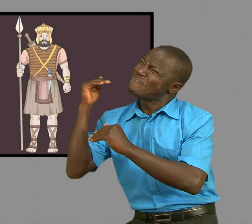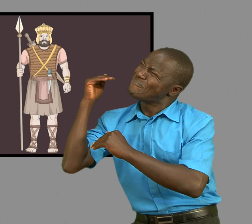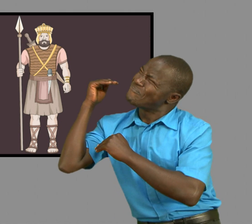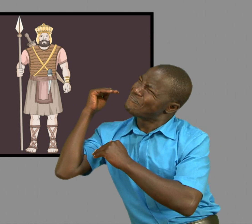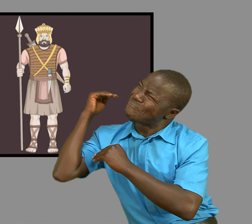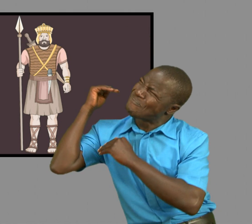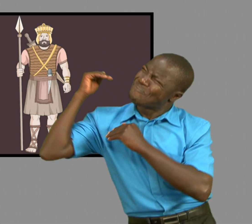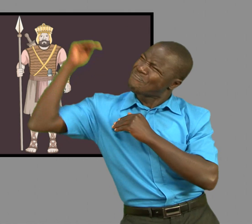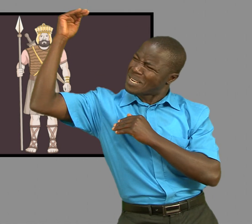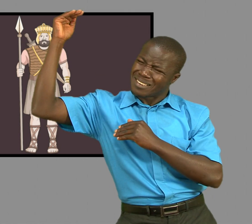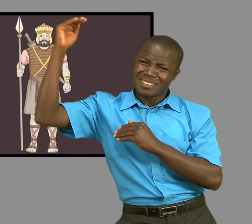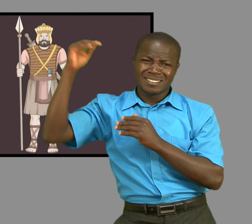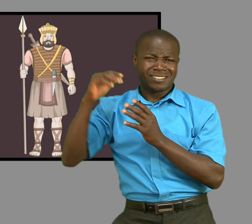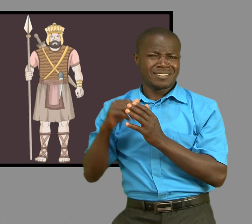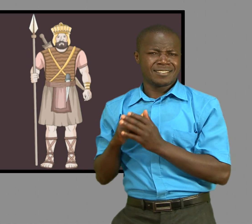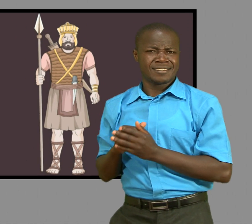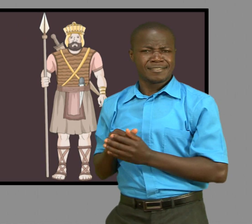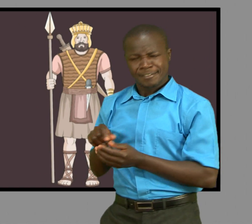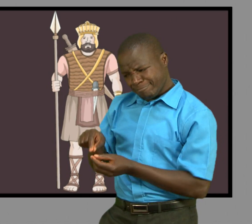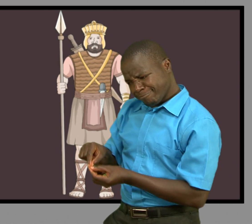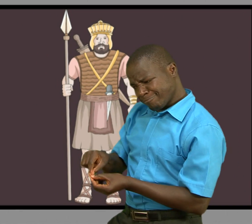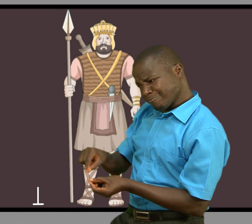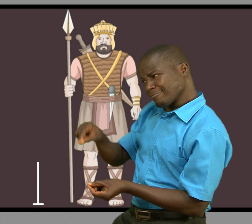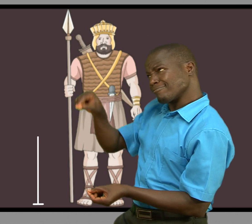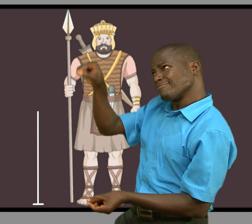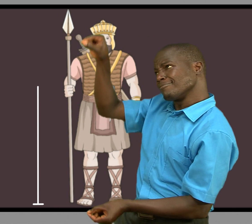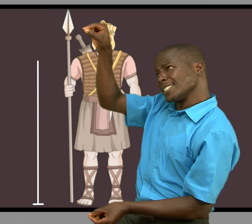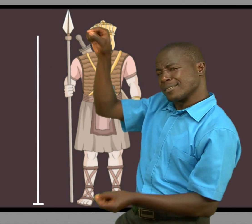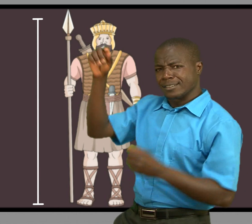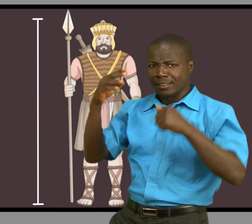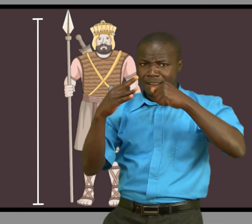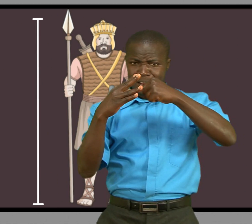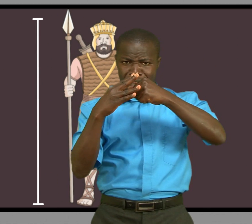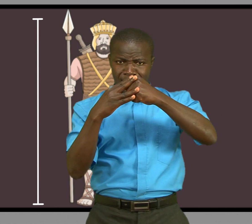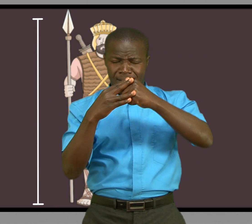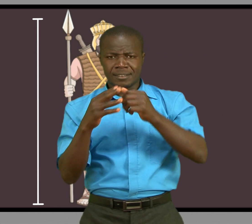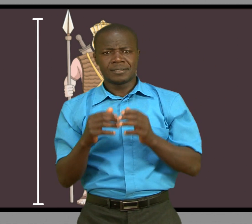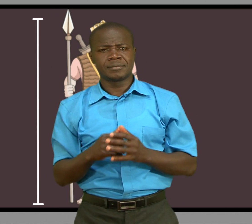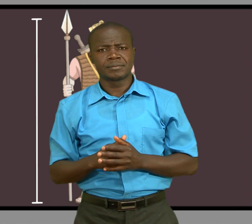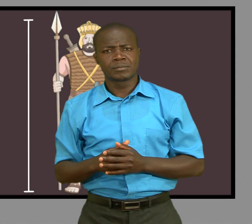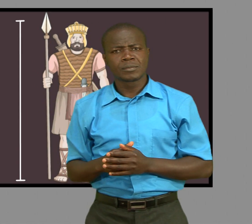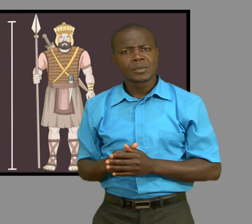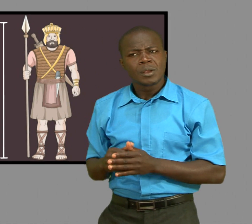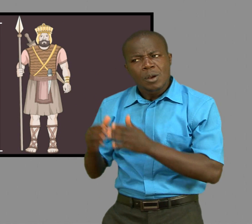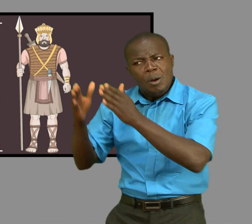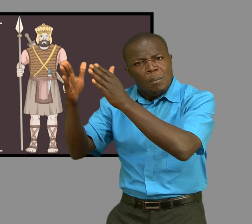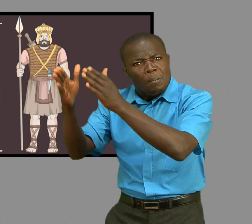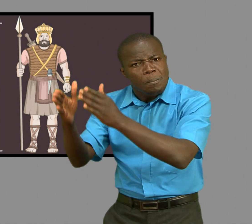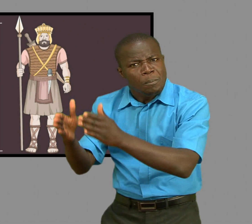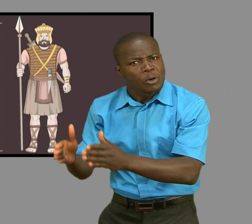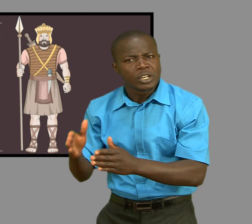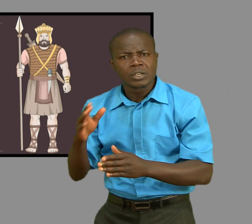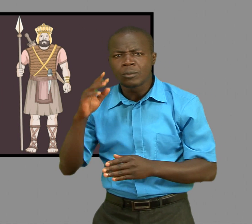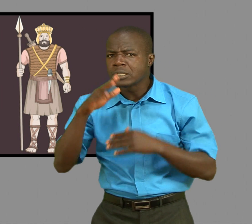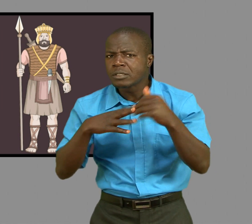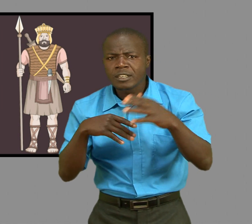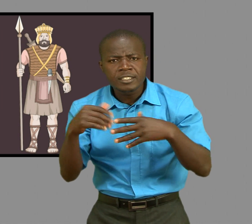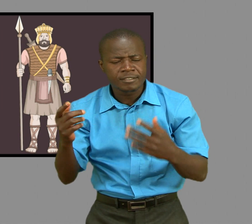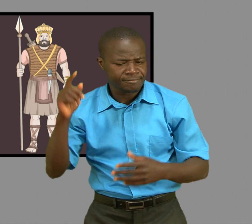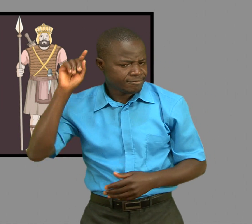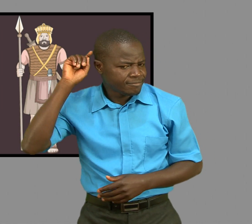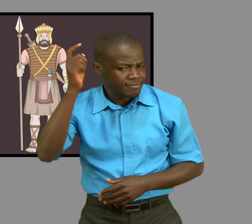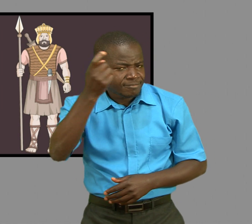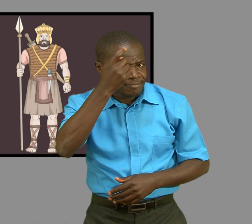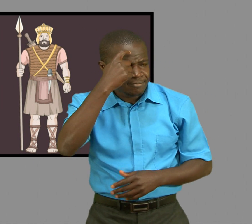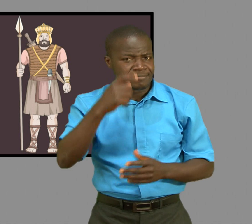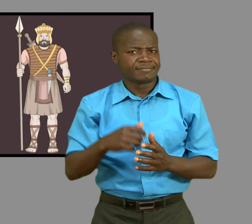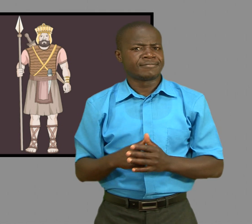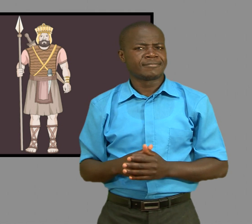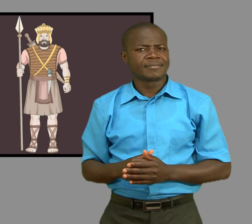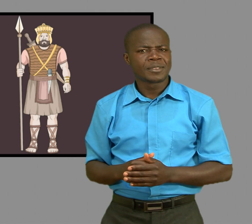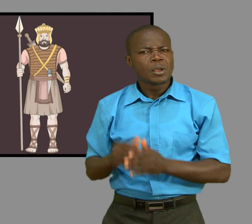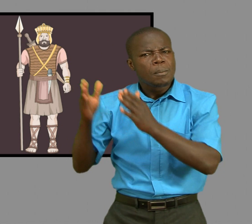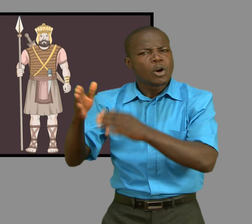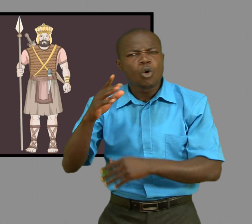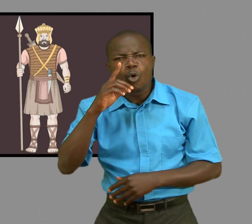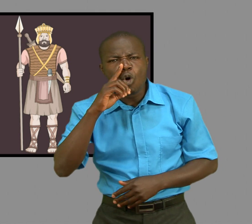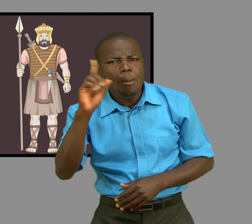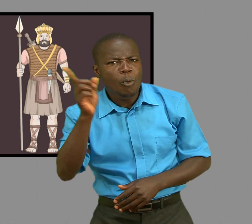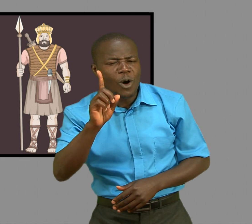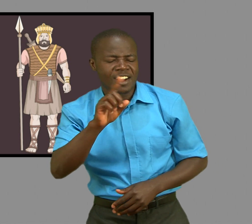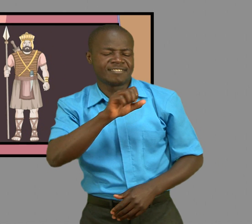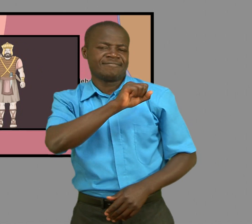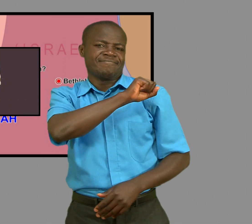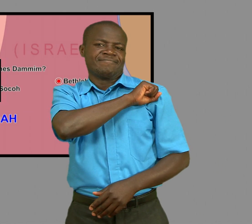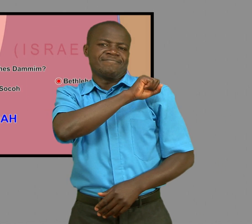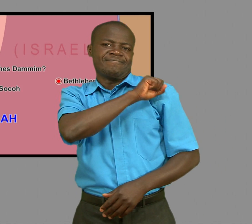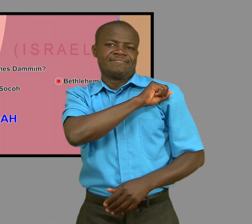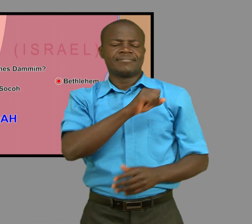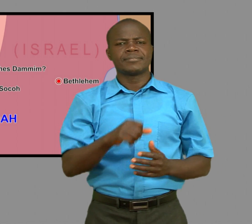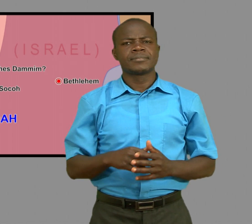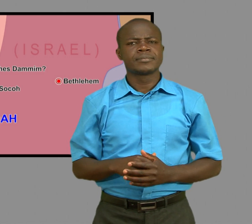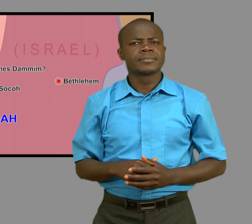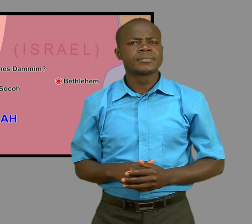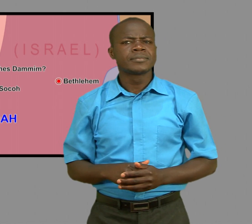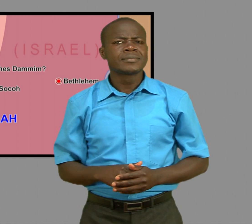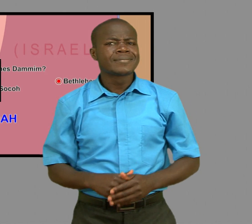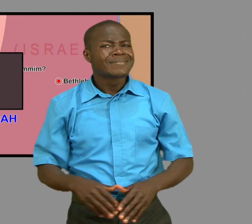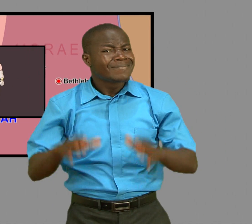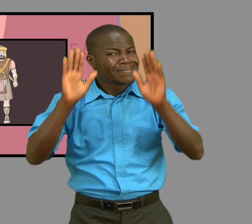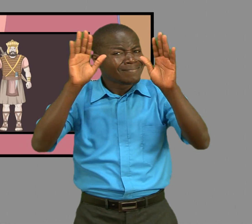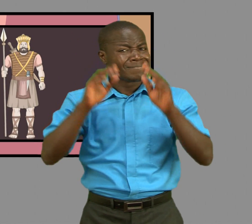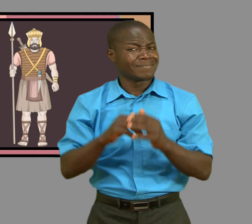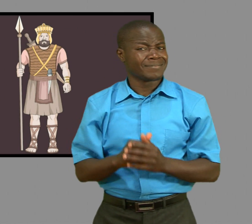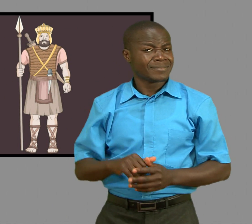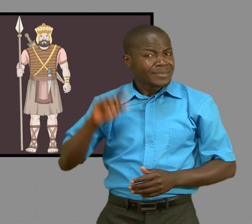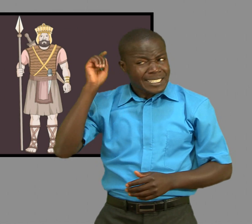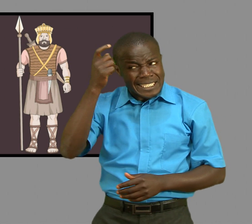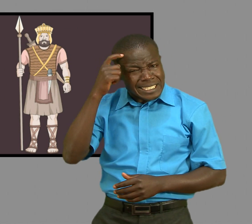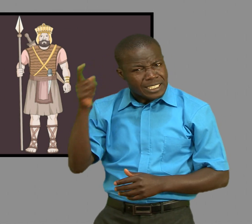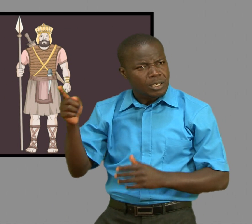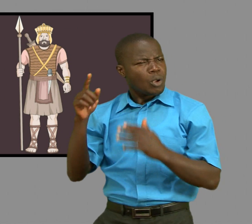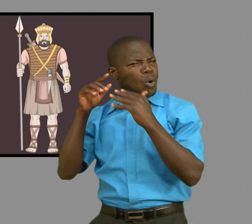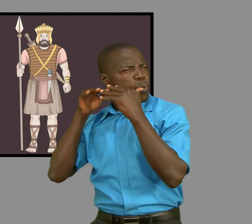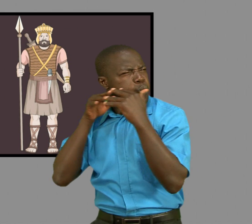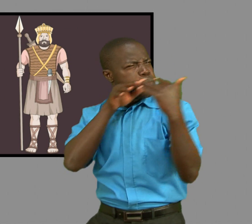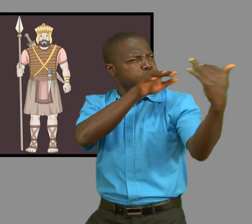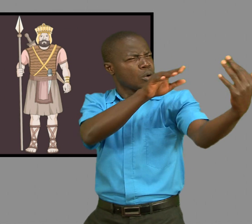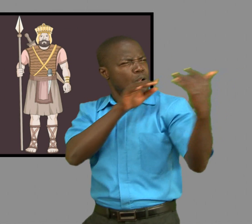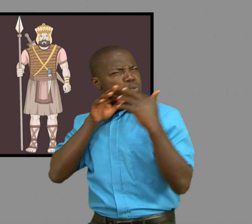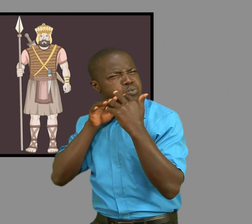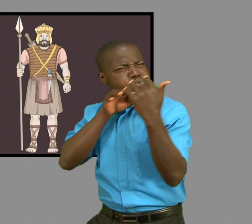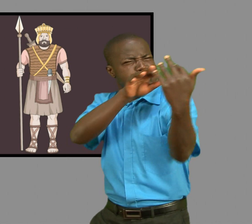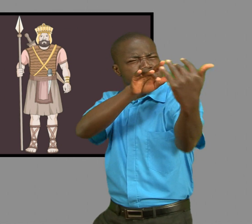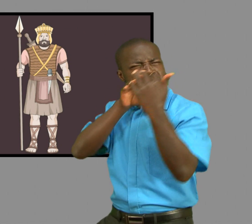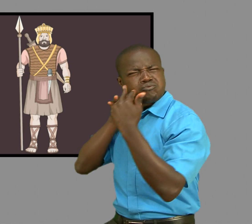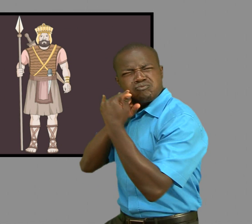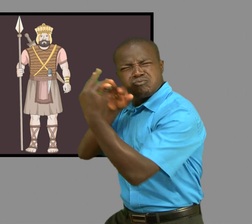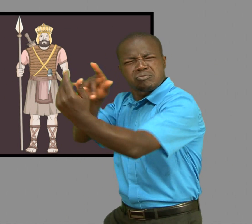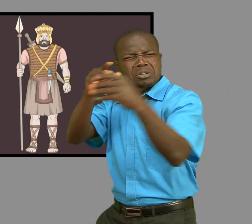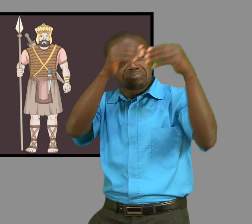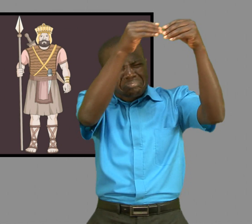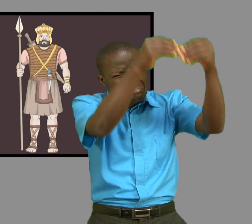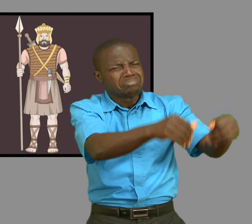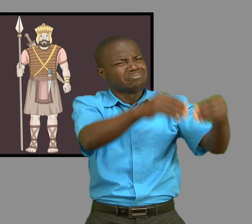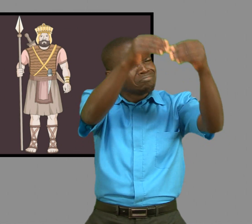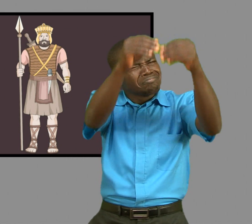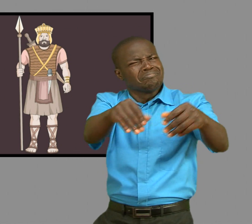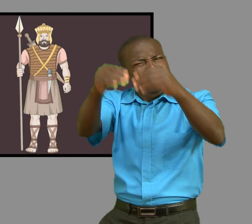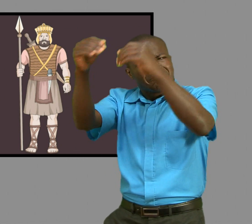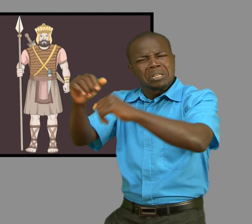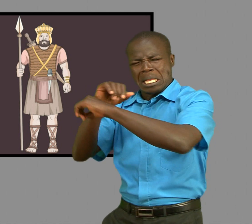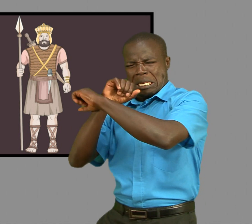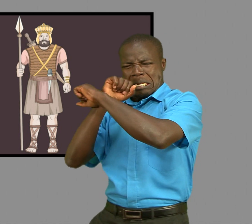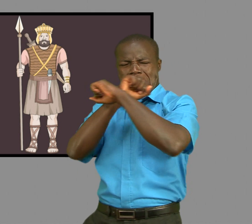He was six cubits and a span in height, and he had a bronze helmet on his head.